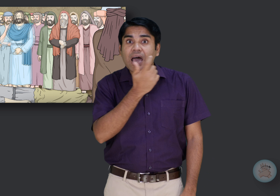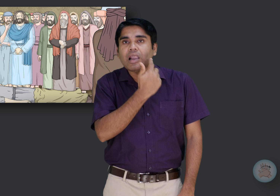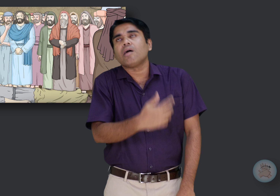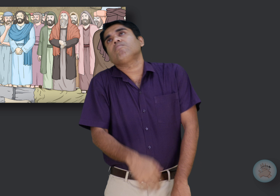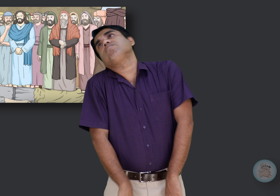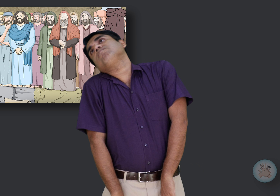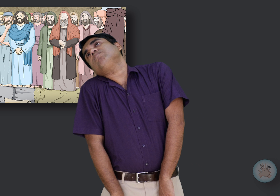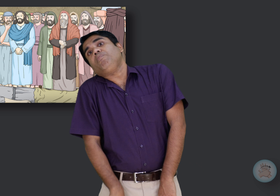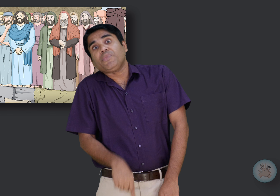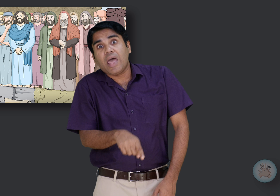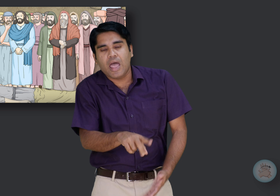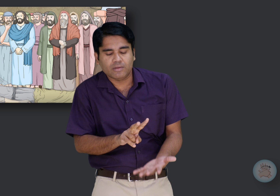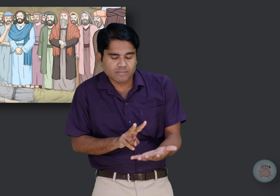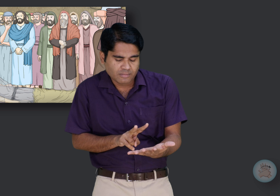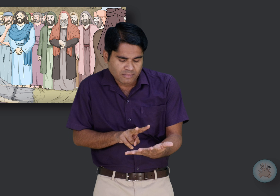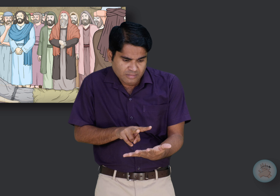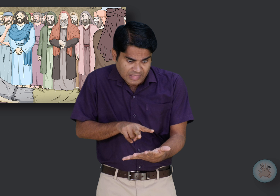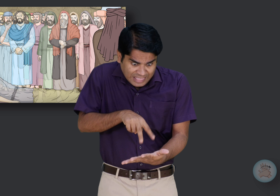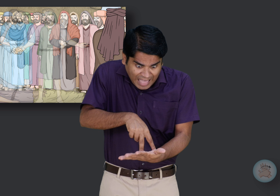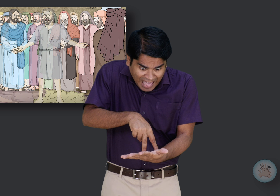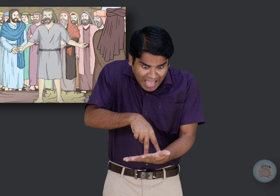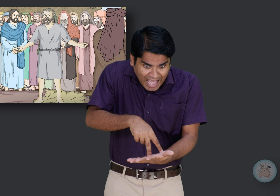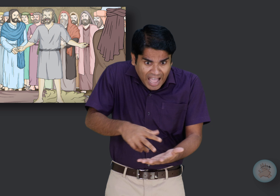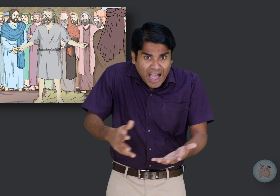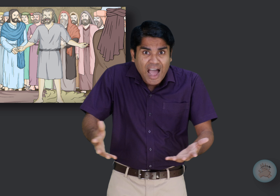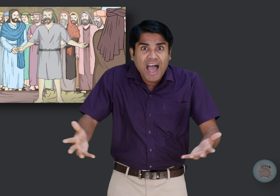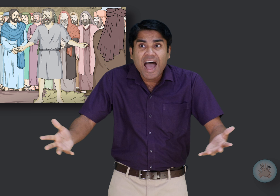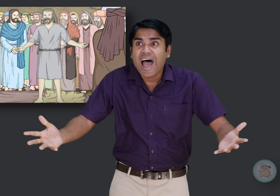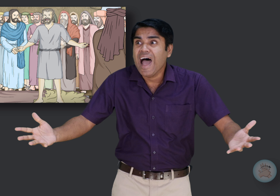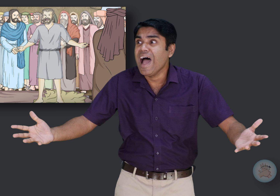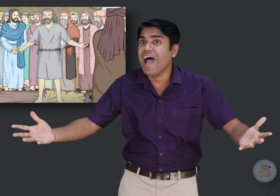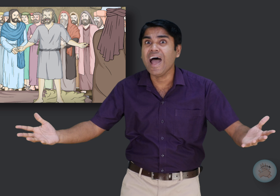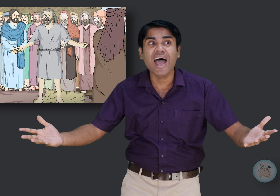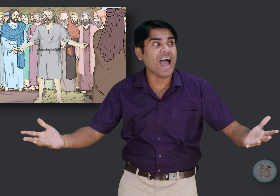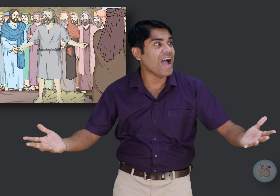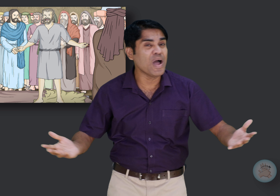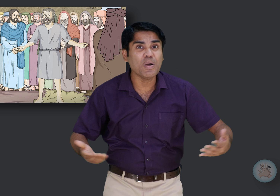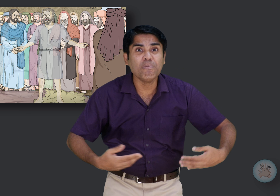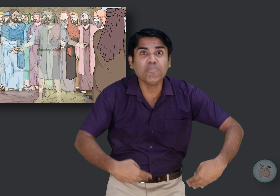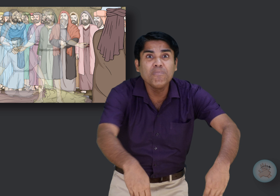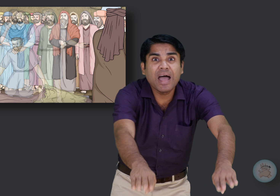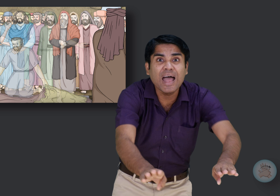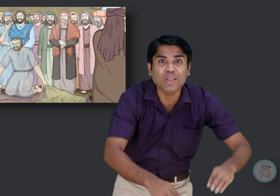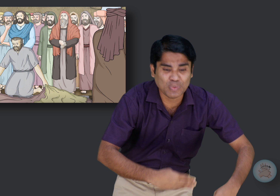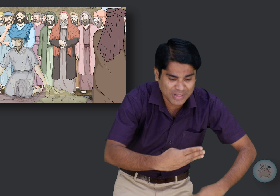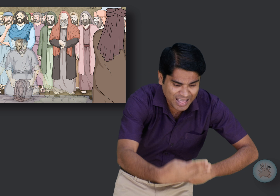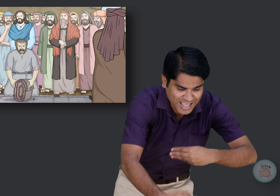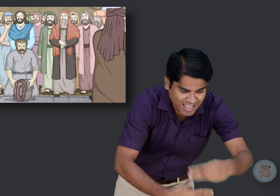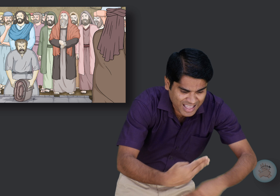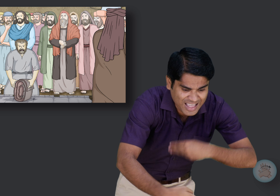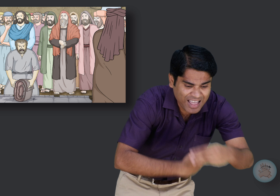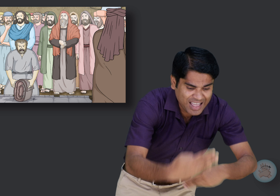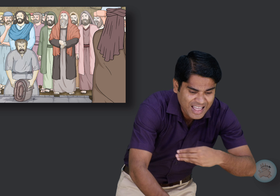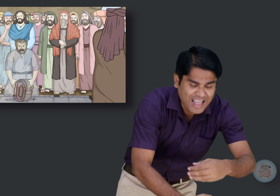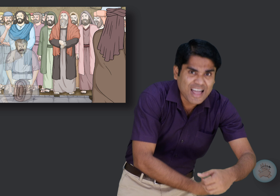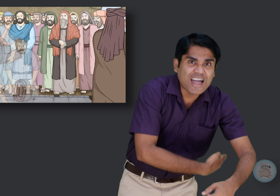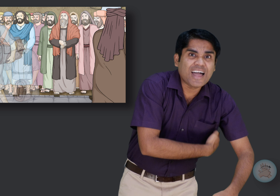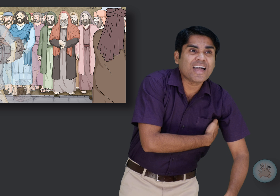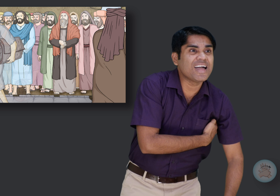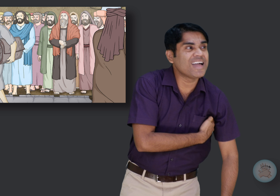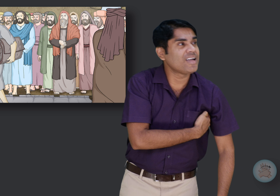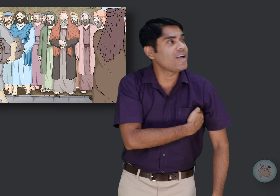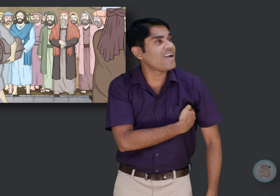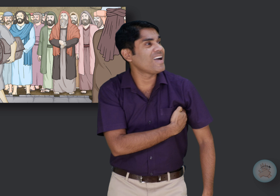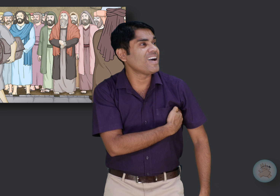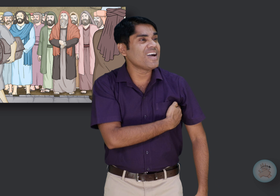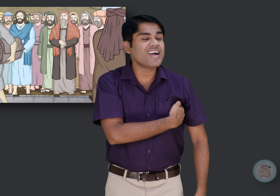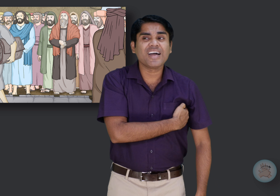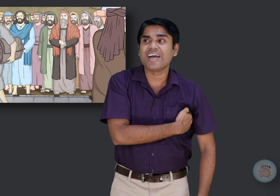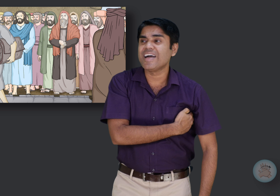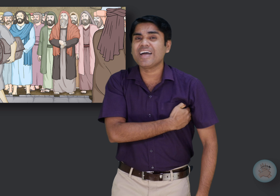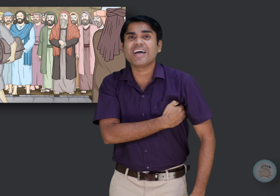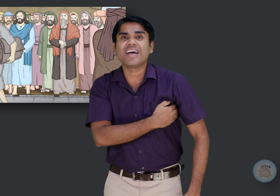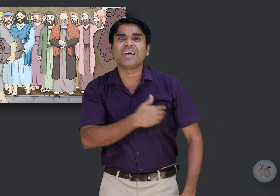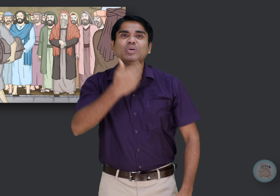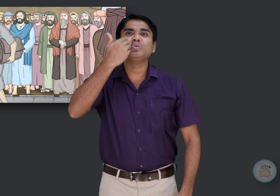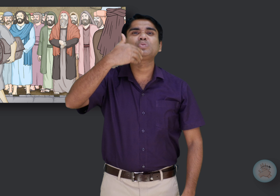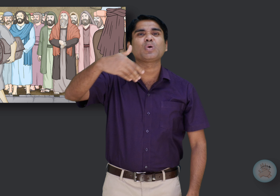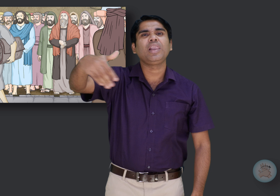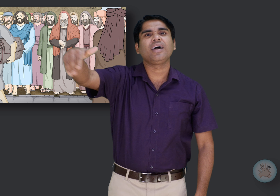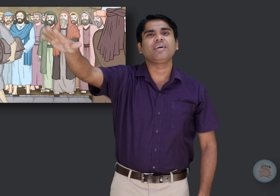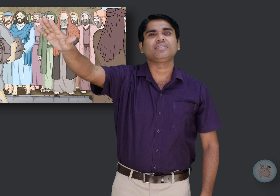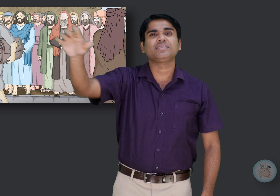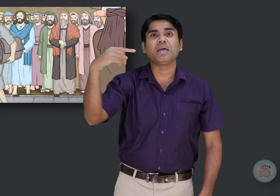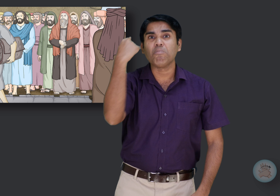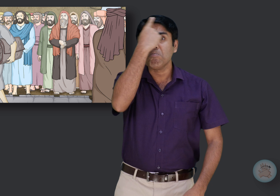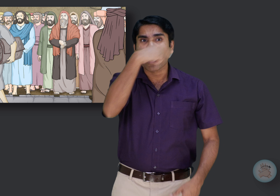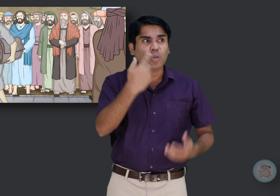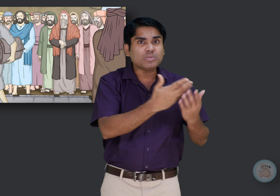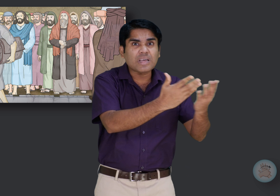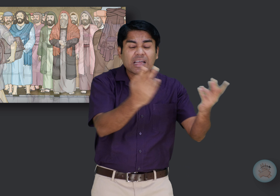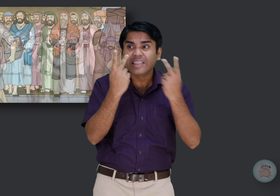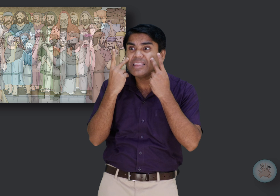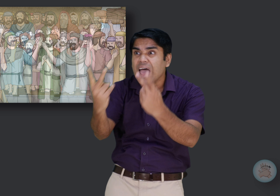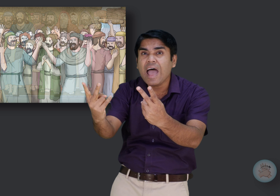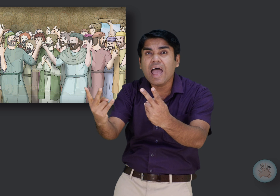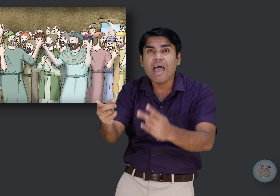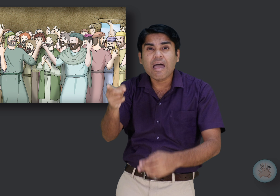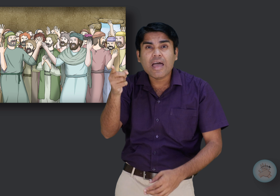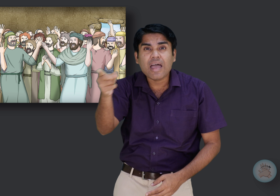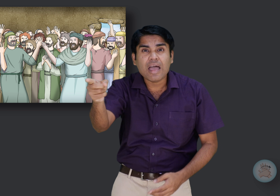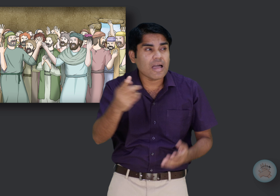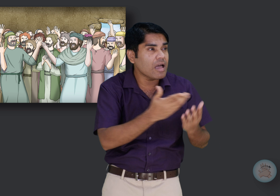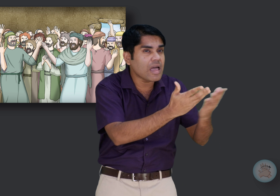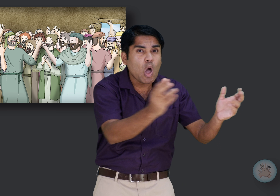And immediately the man got up, picked up his mat, and walked out in front of them all.